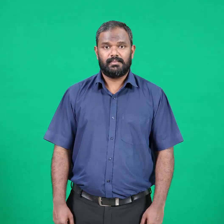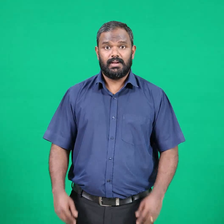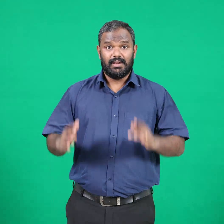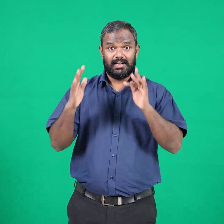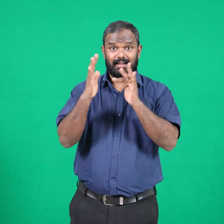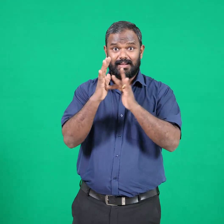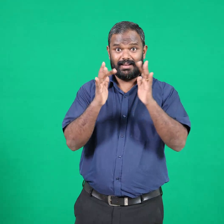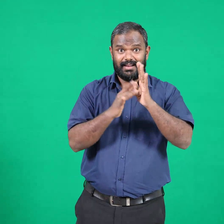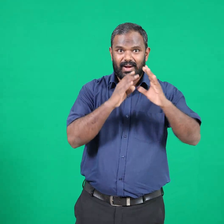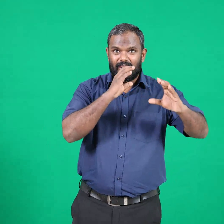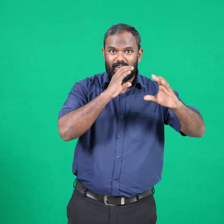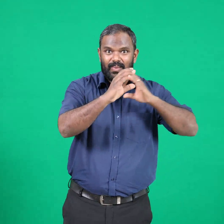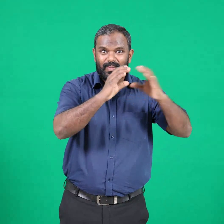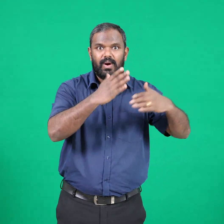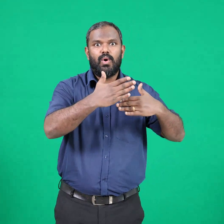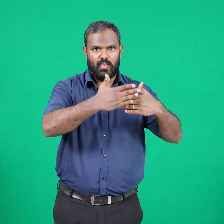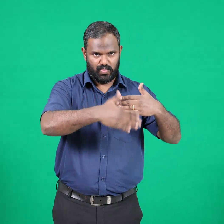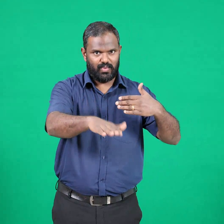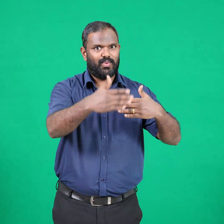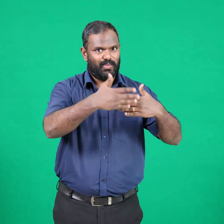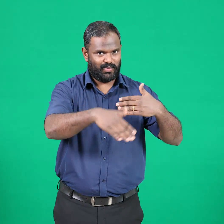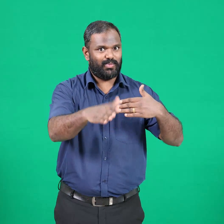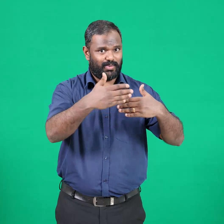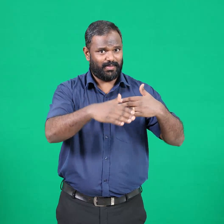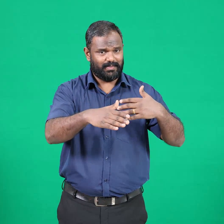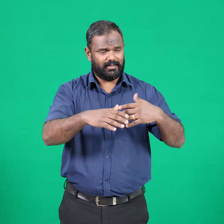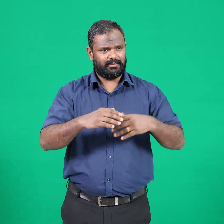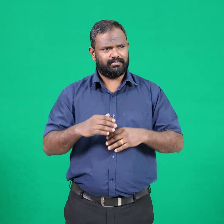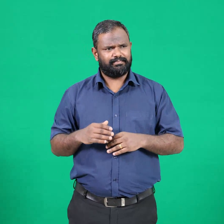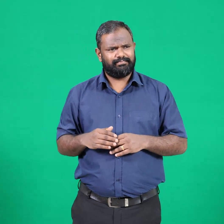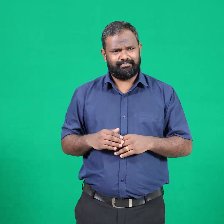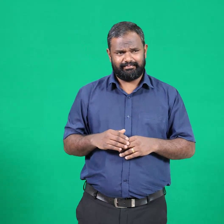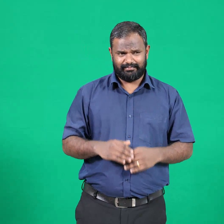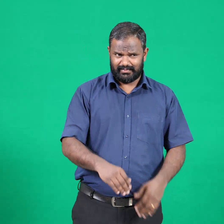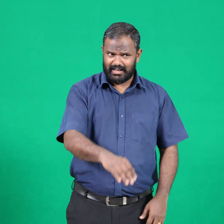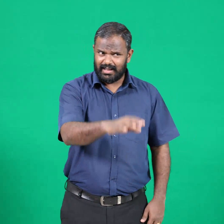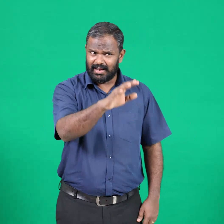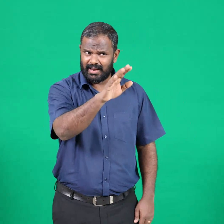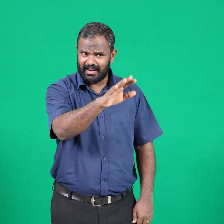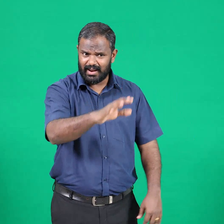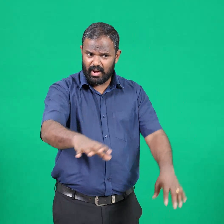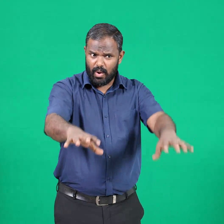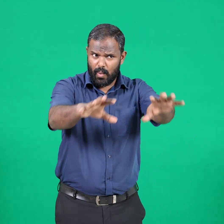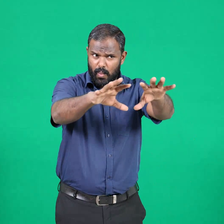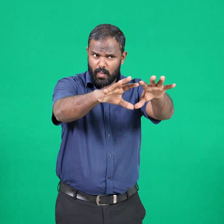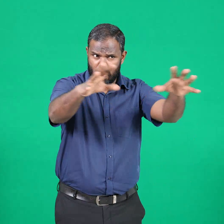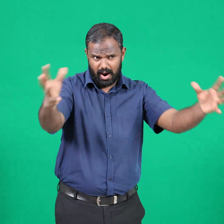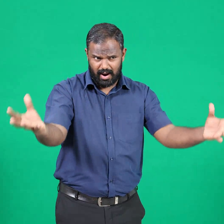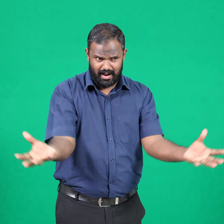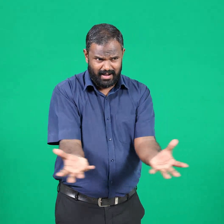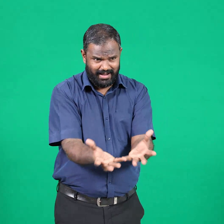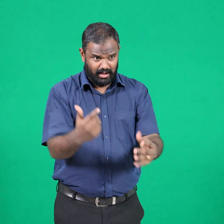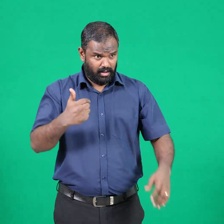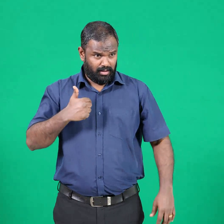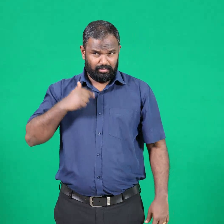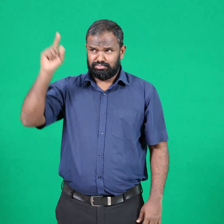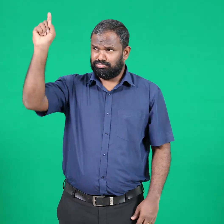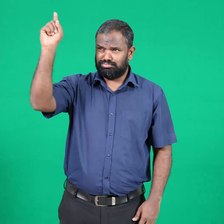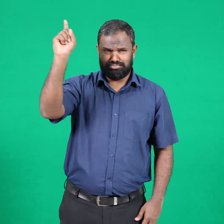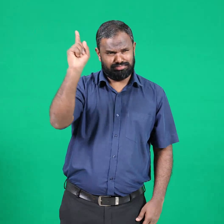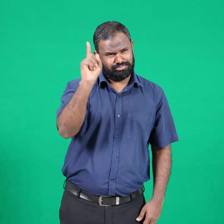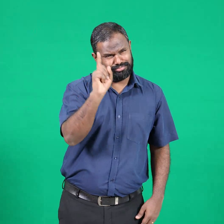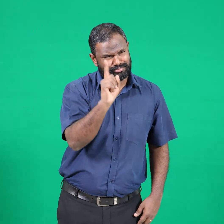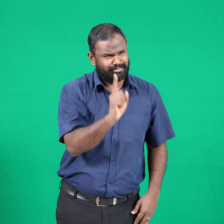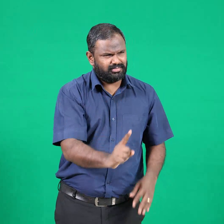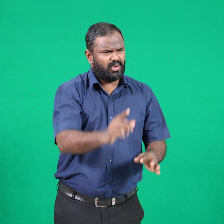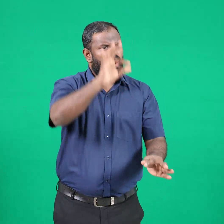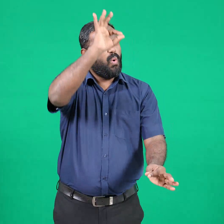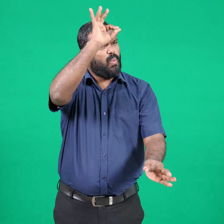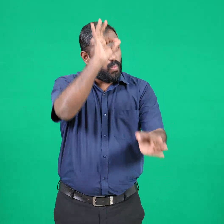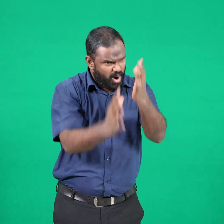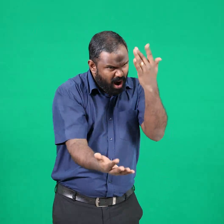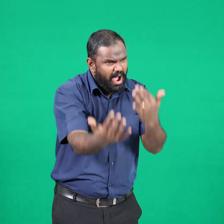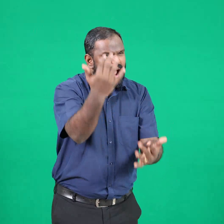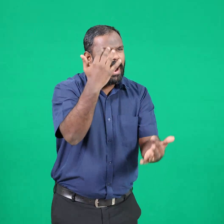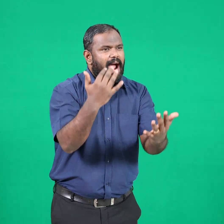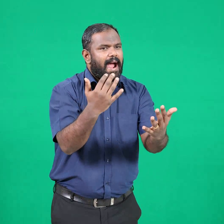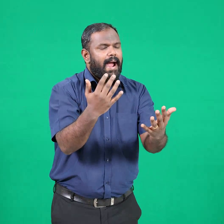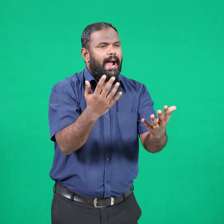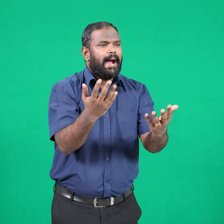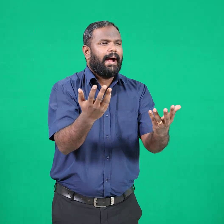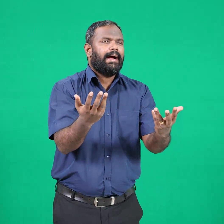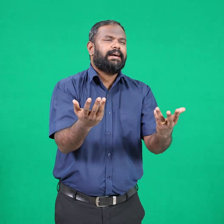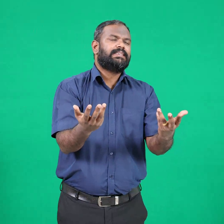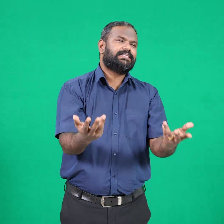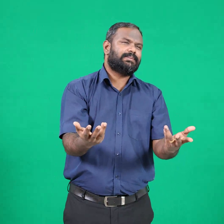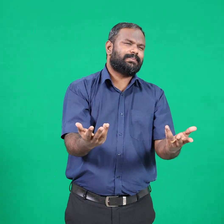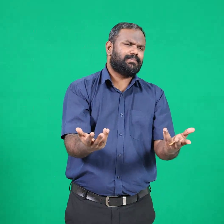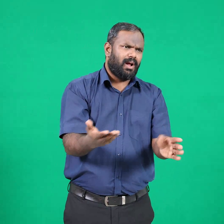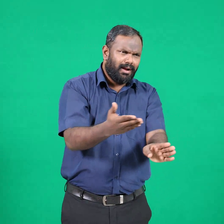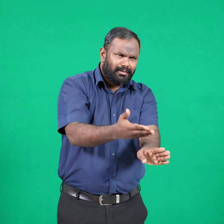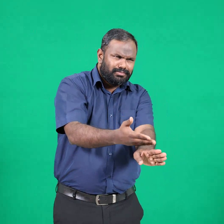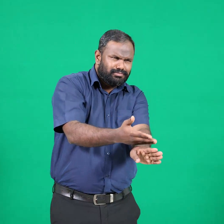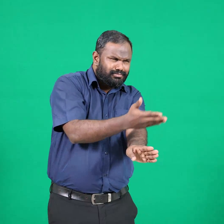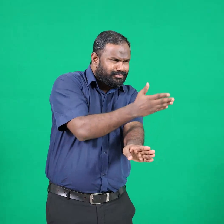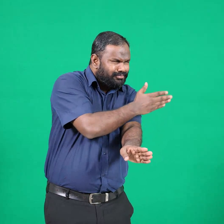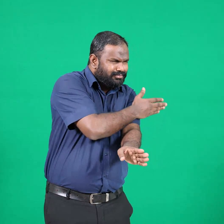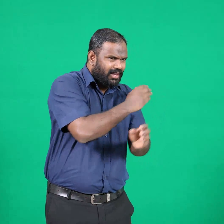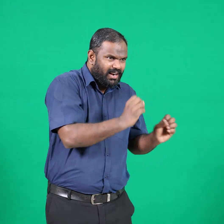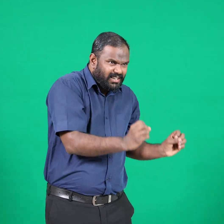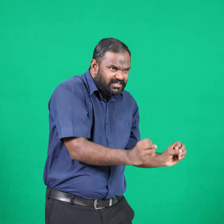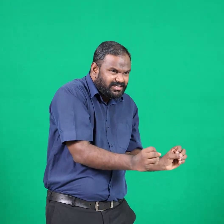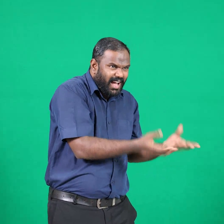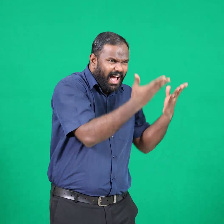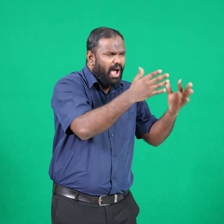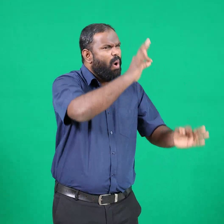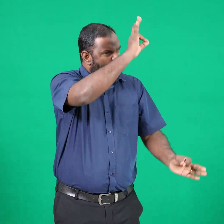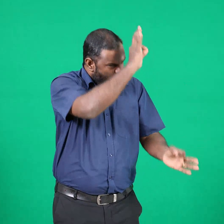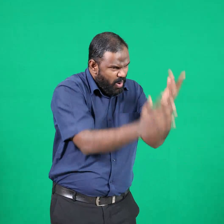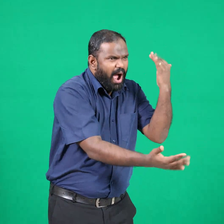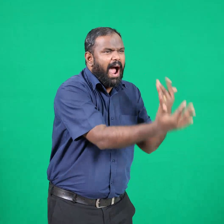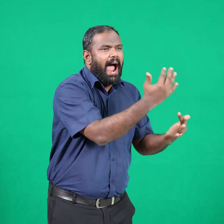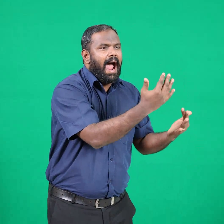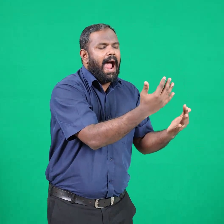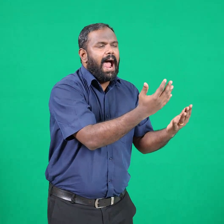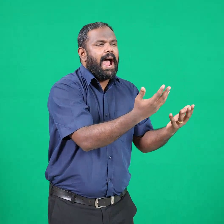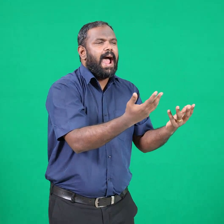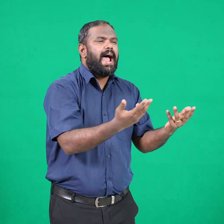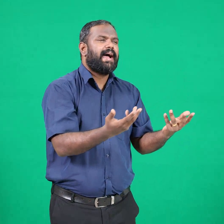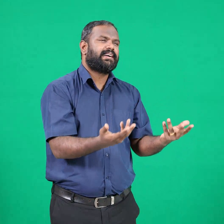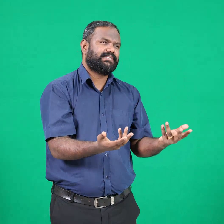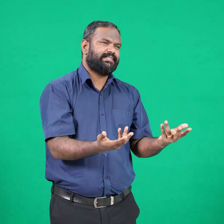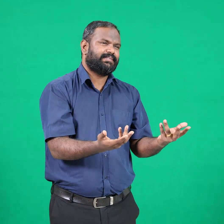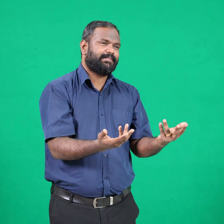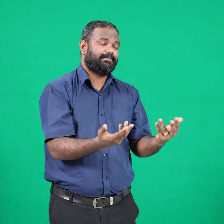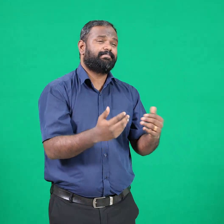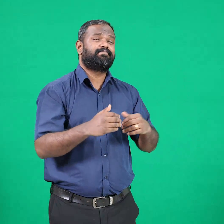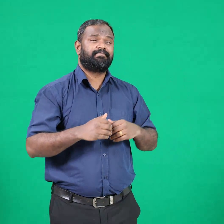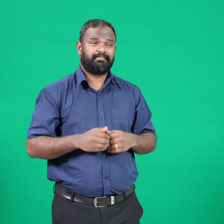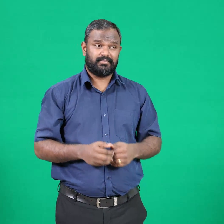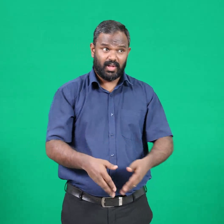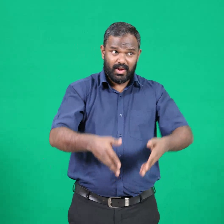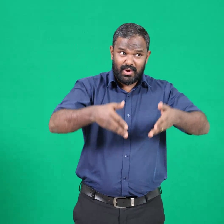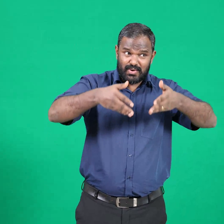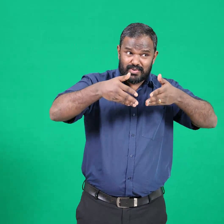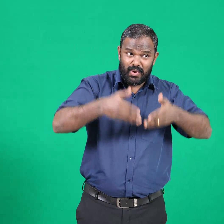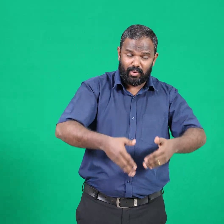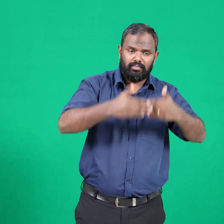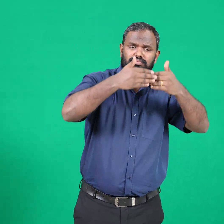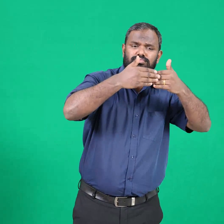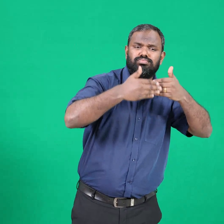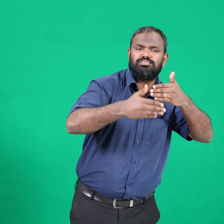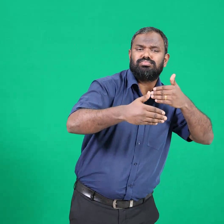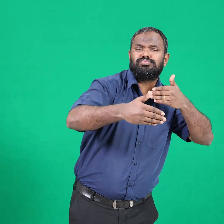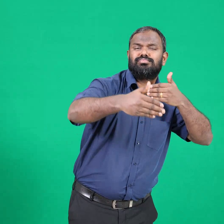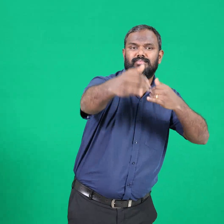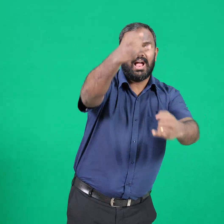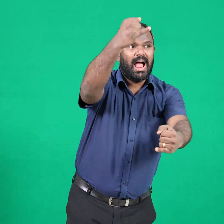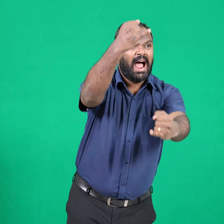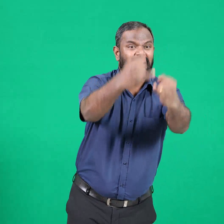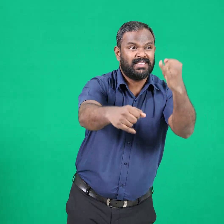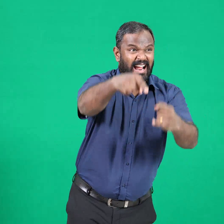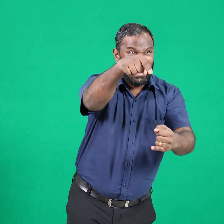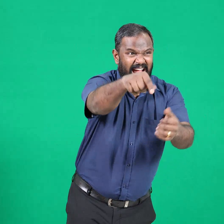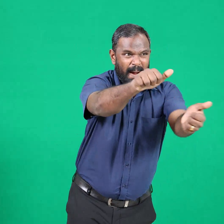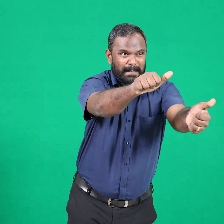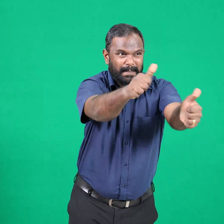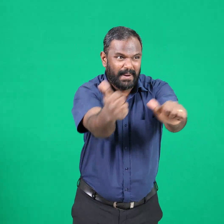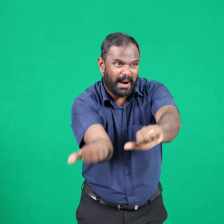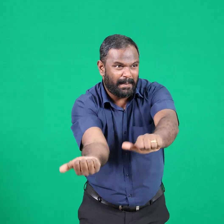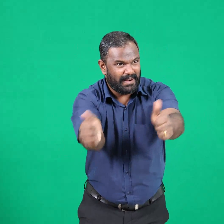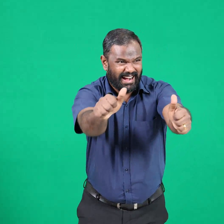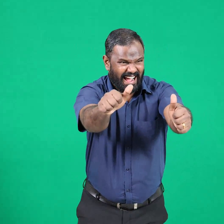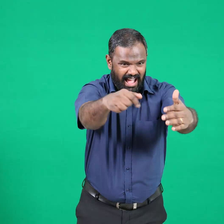I have come to ignite a fire on the earth, and how I wish it were already kindled!